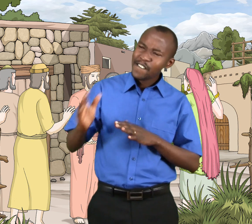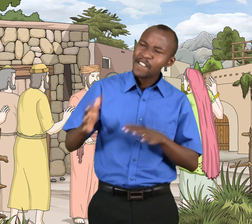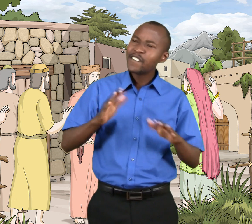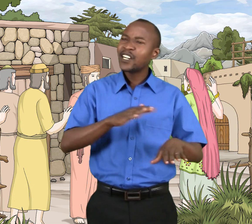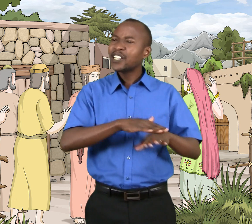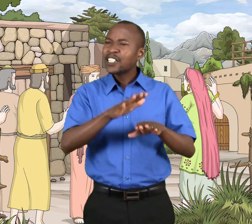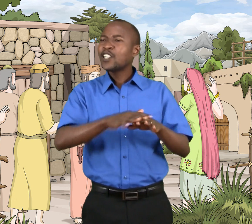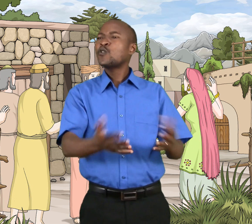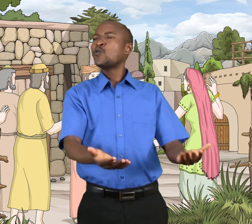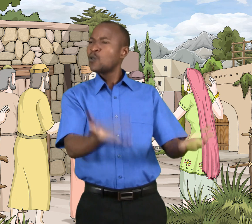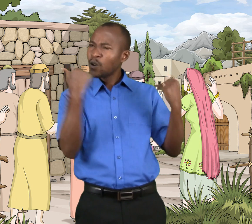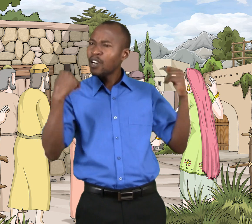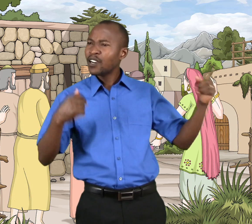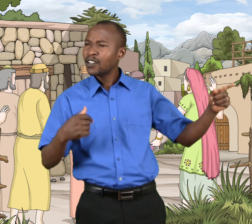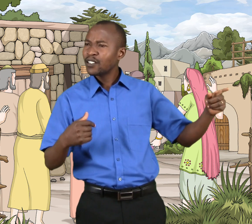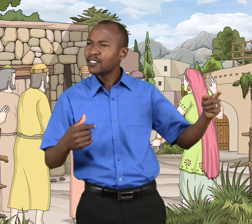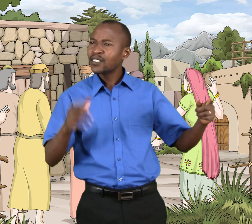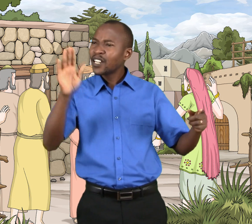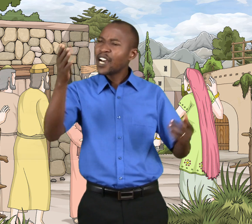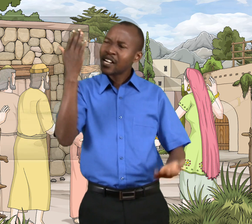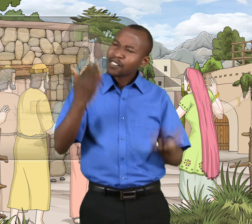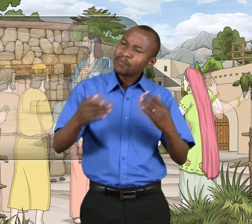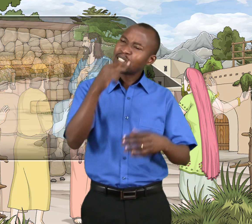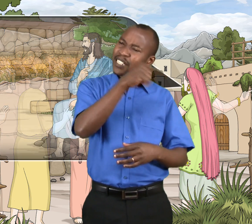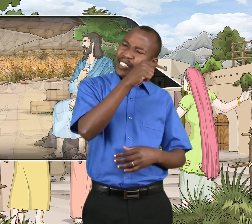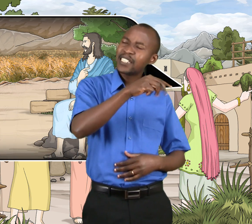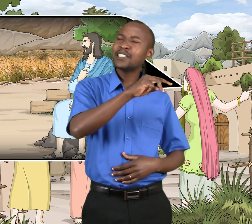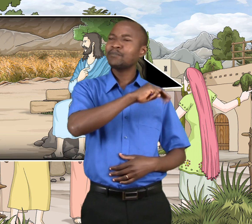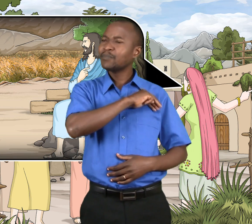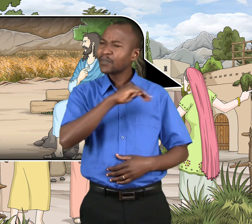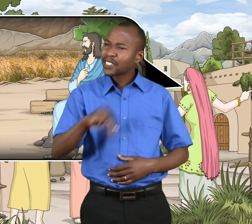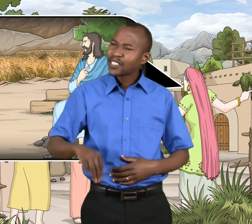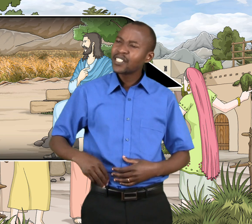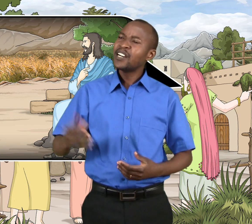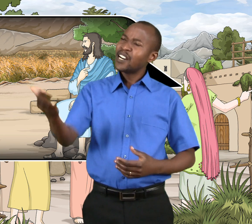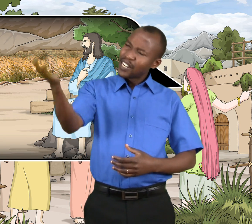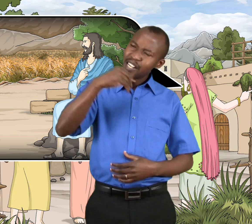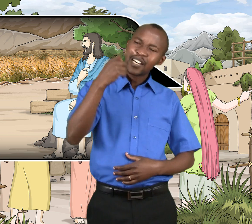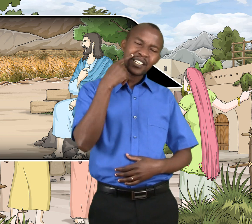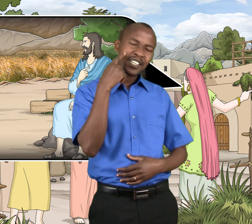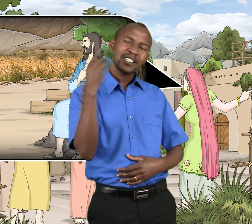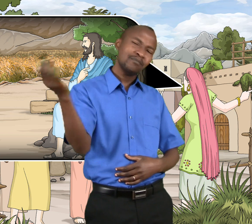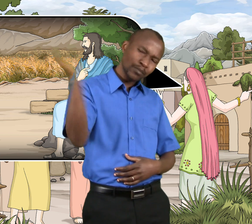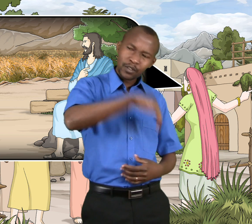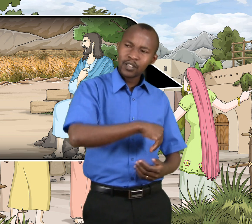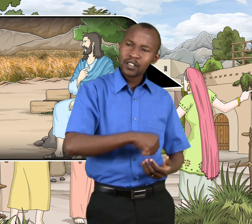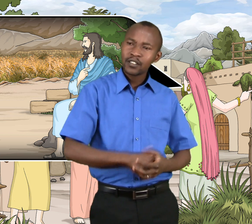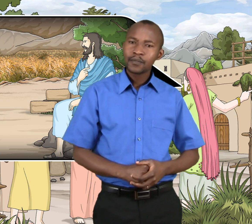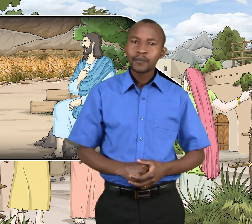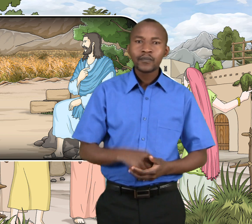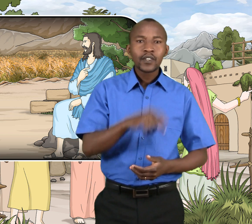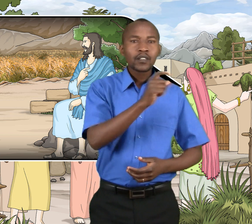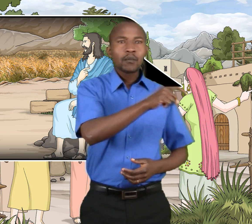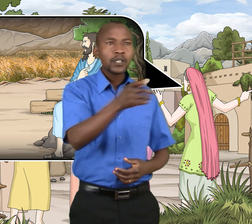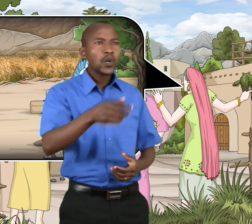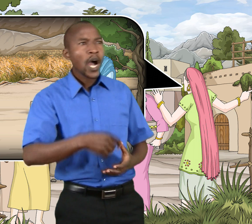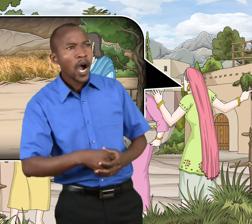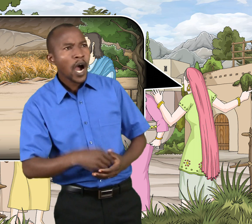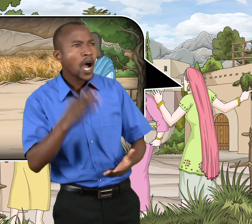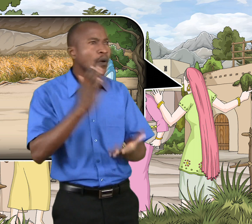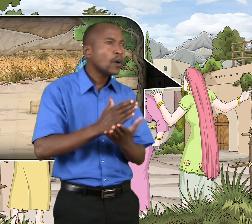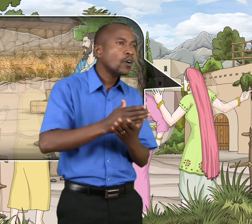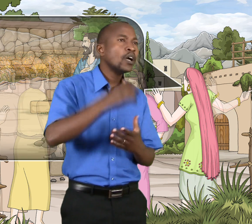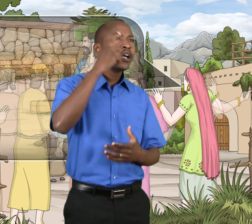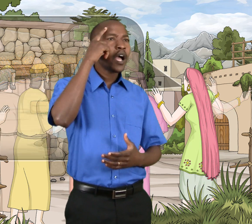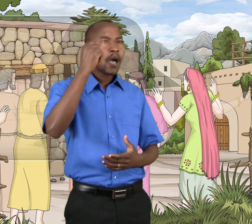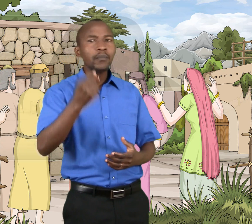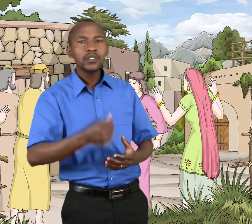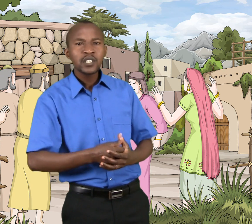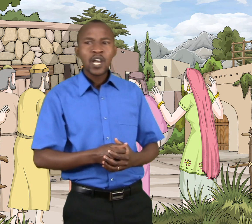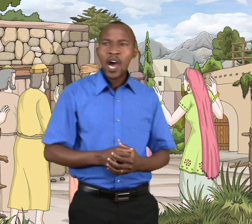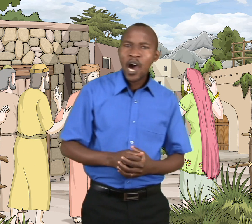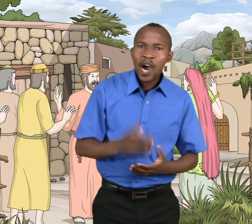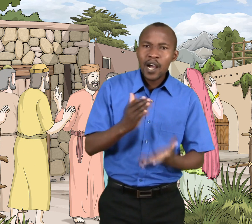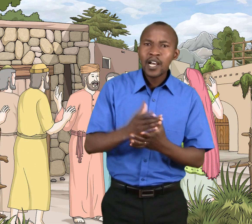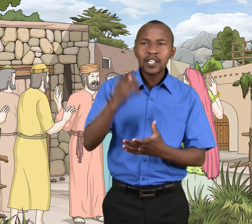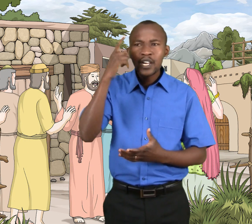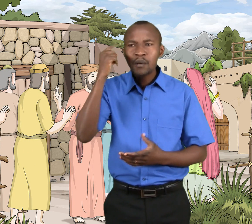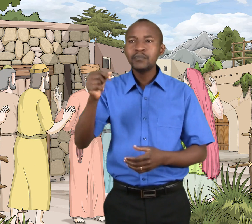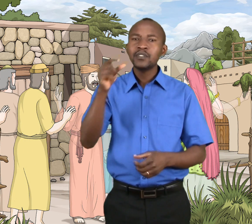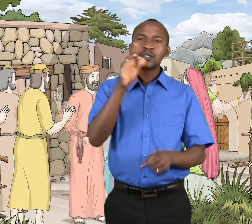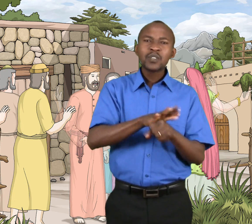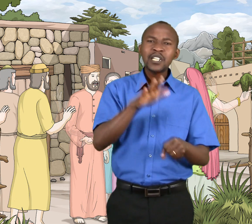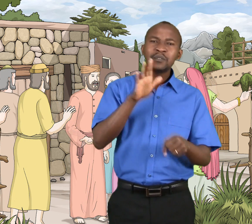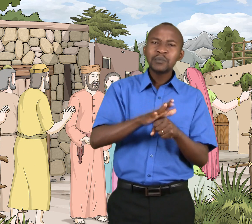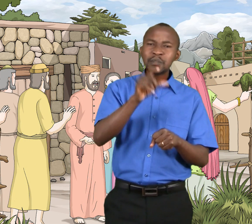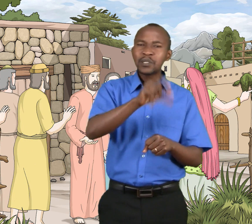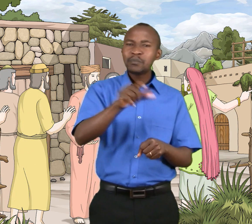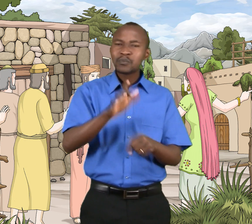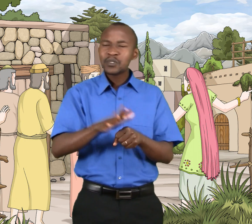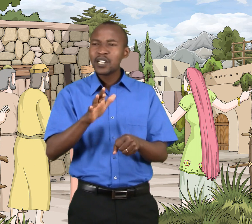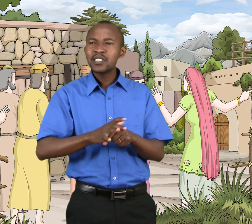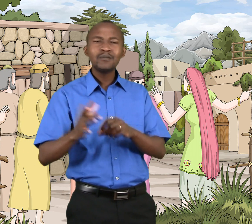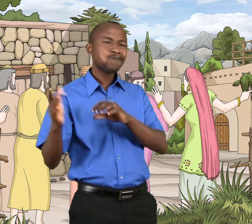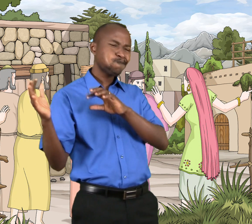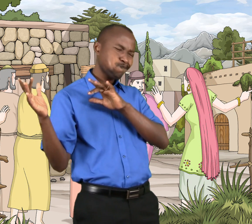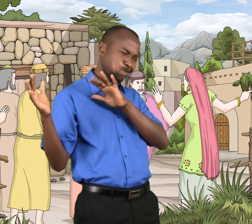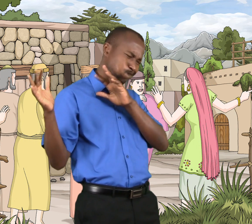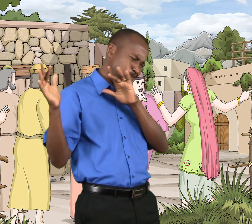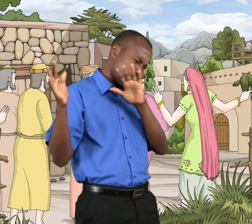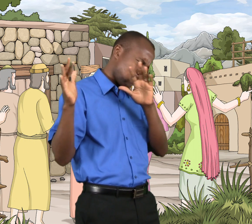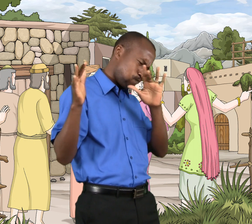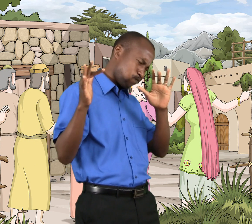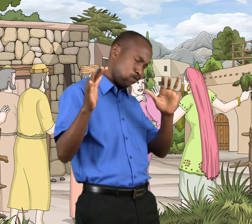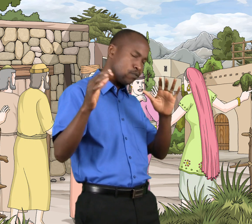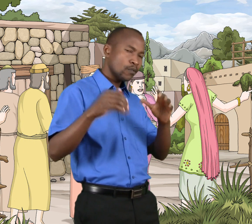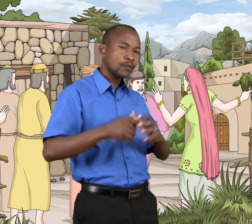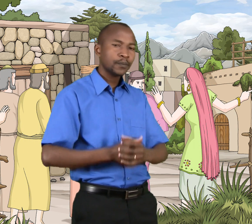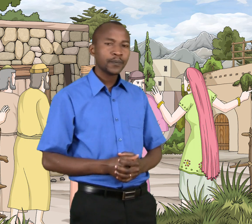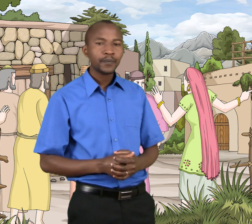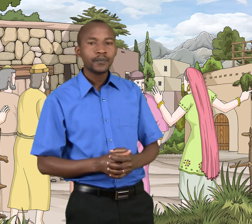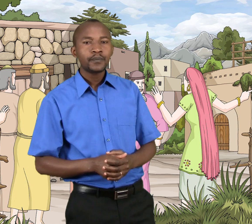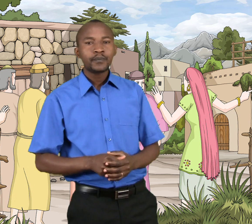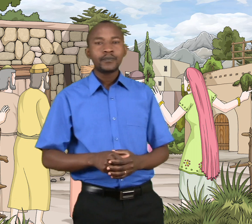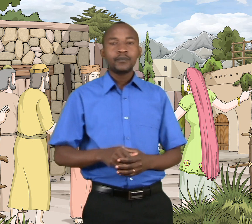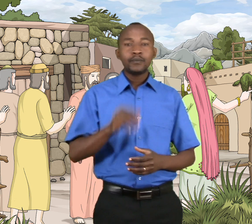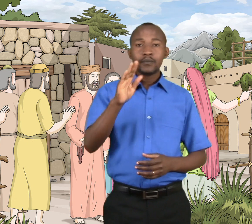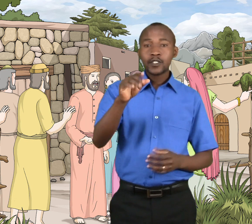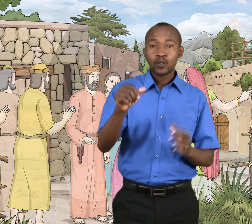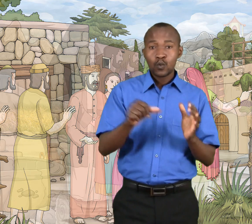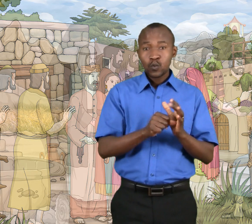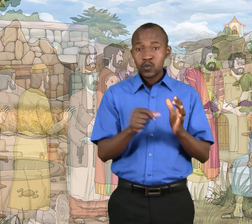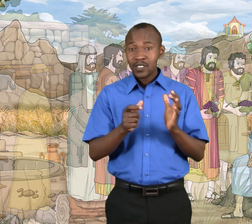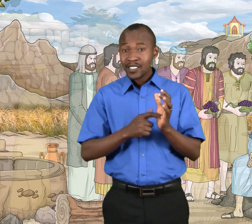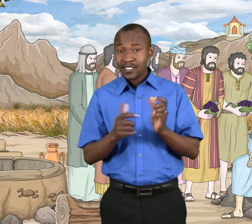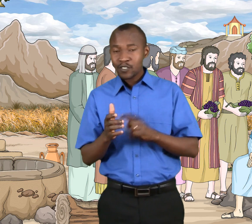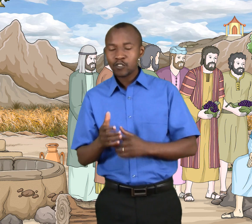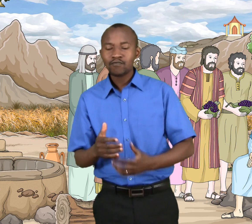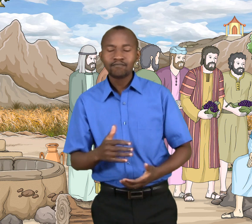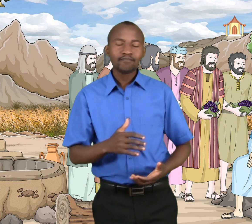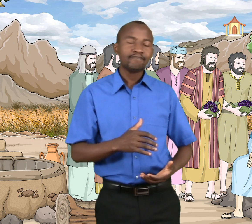Could this be the Christ?” So they left the town and made their way toward Jesus.